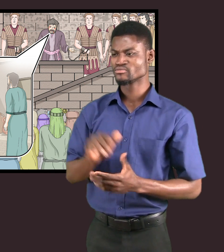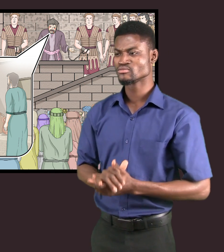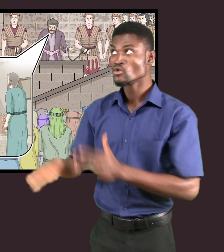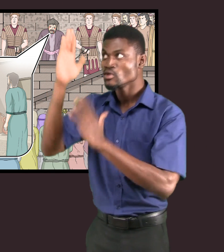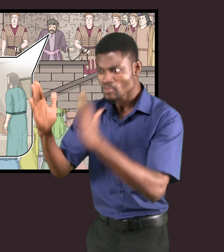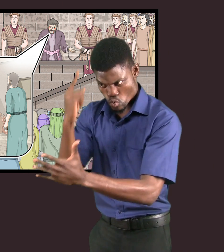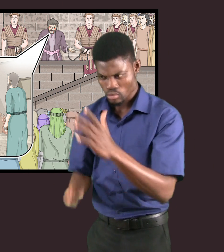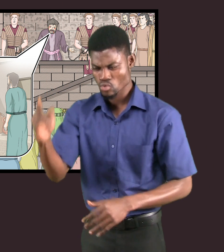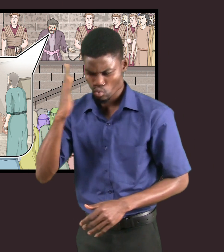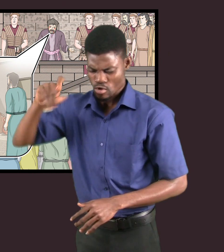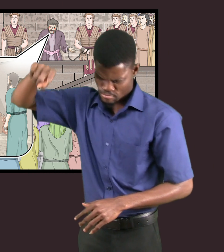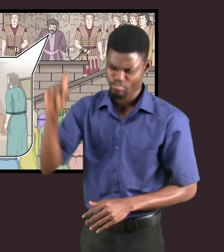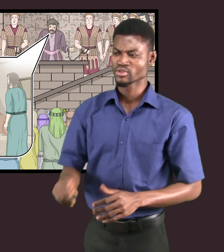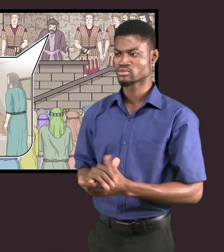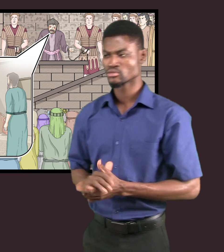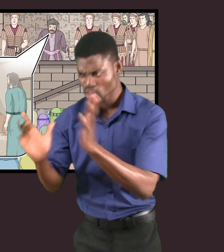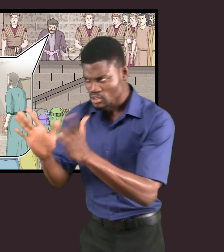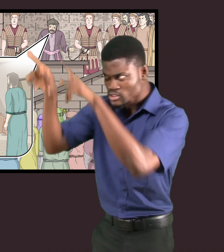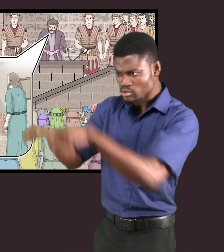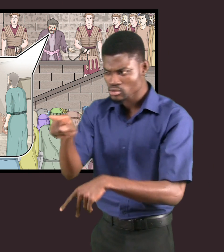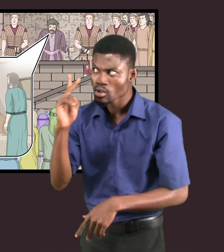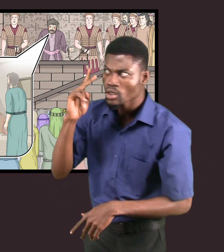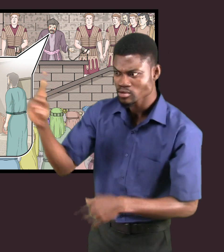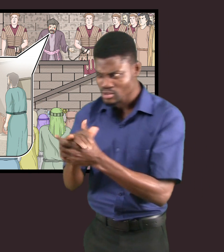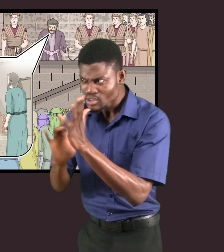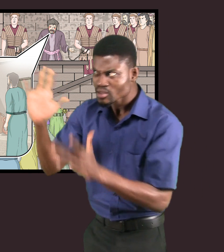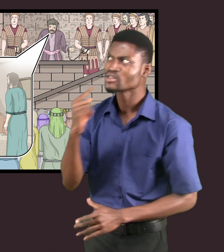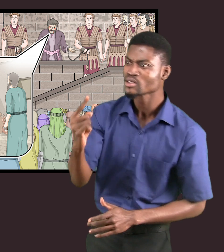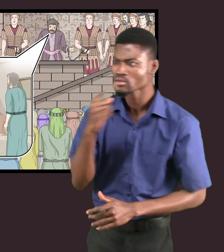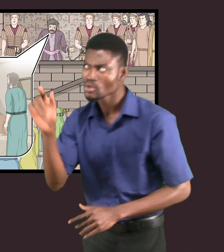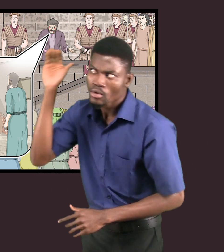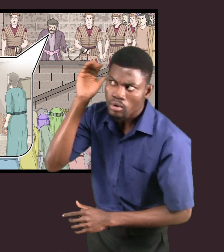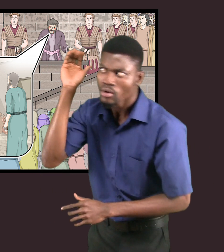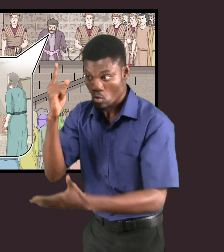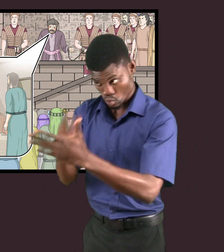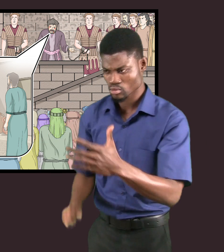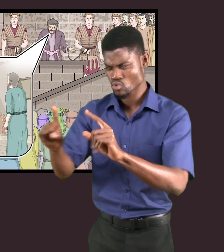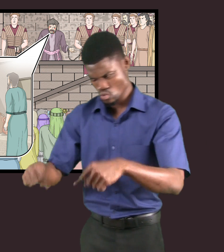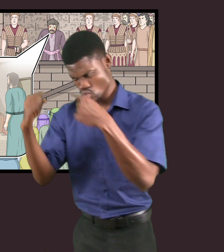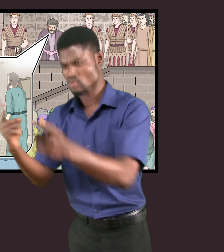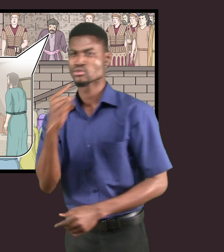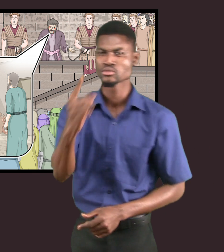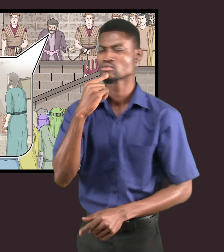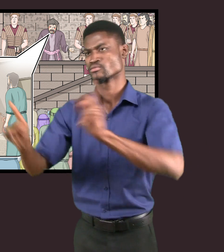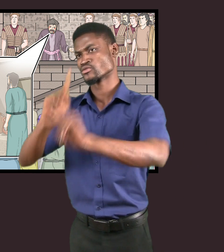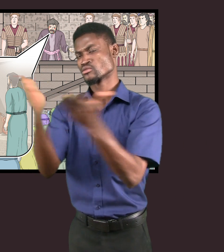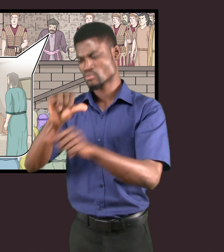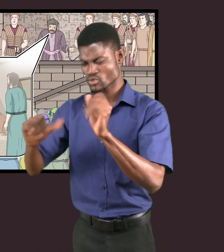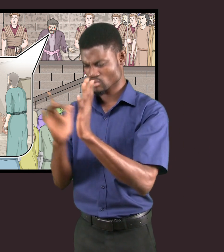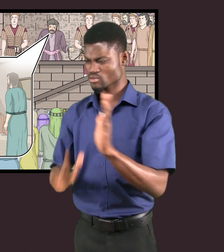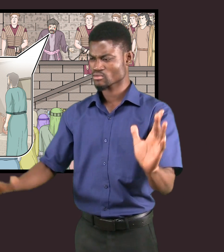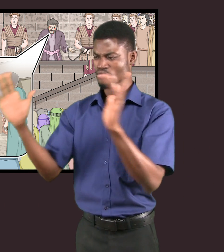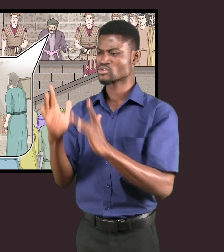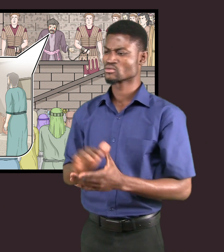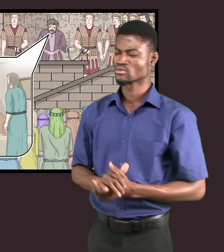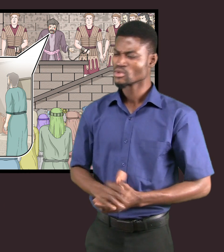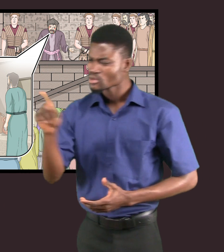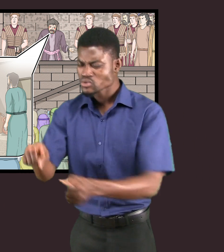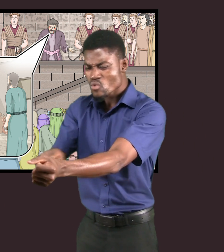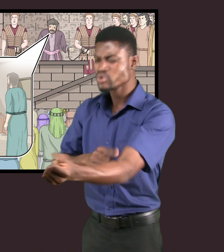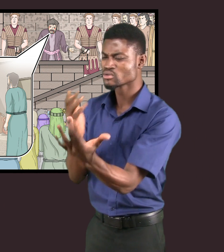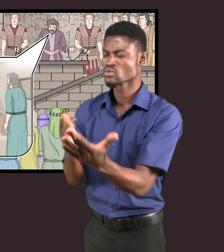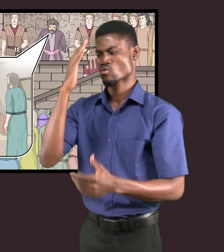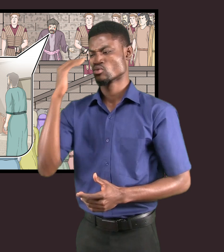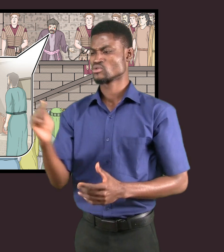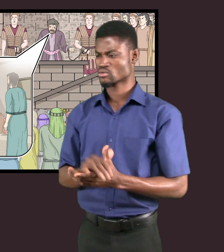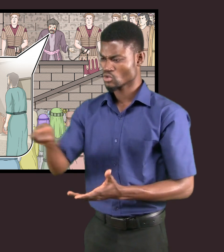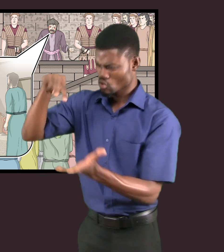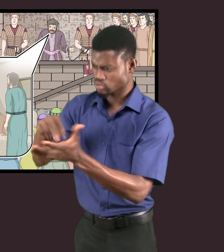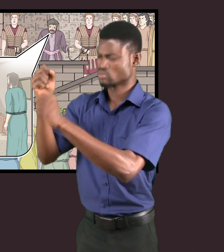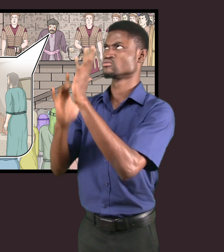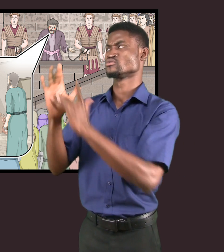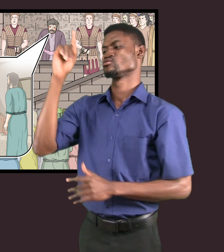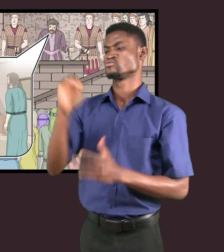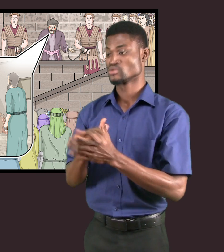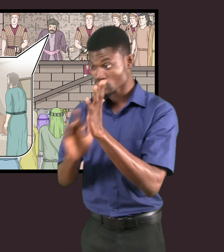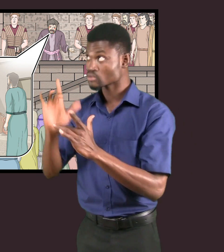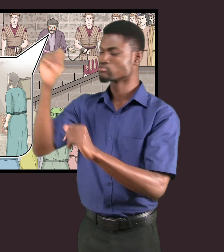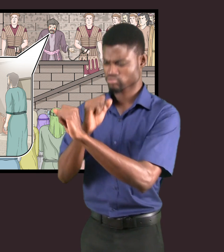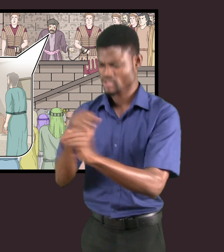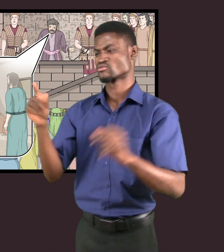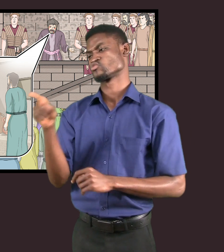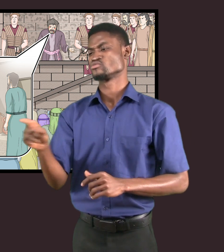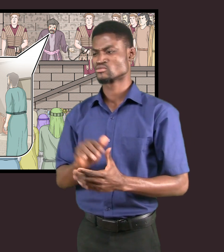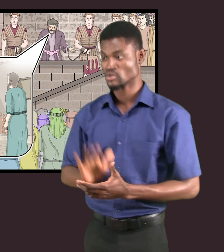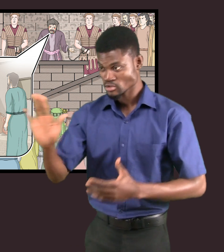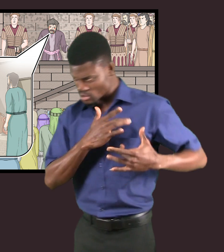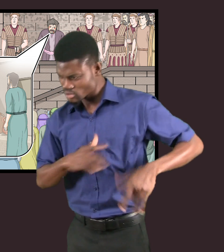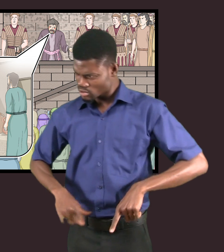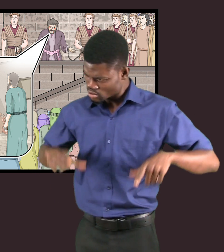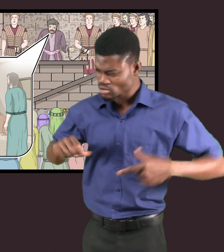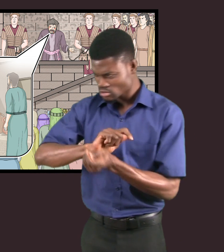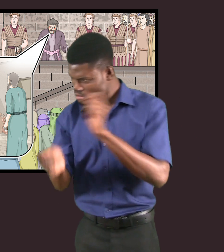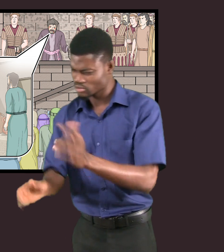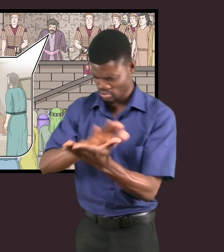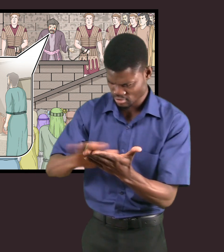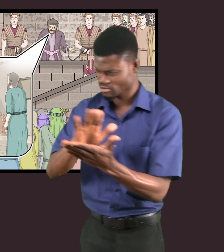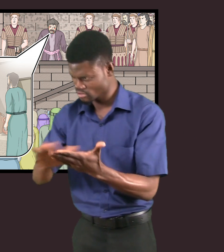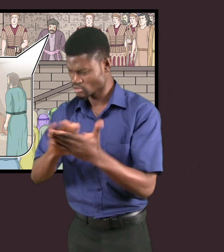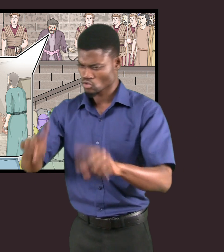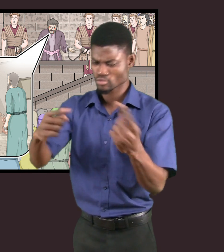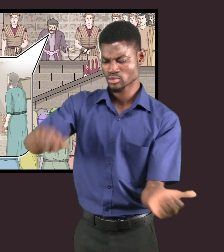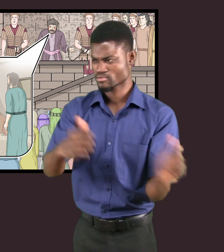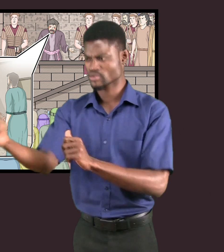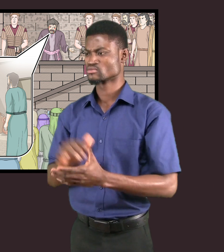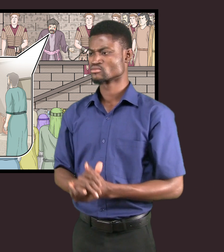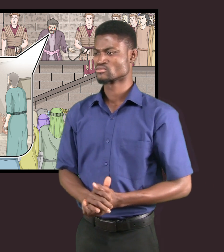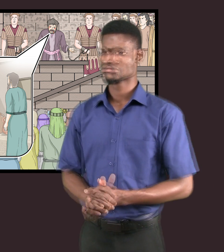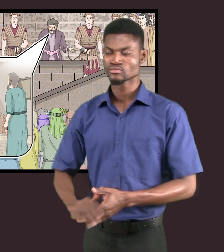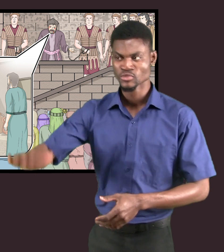You will be His witness to everyone of what you have seen and heard. And now what are you waiting for? Get up, be baptized, and wash your sins away, calling on His name.’